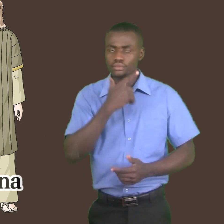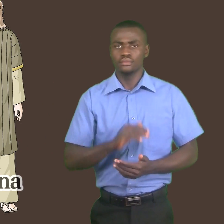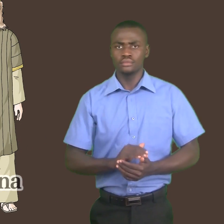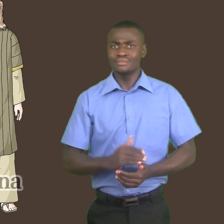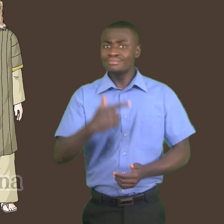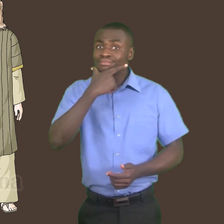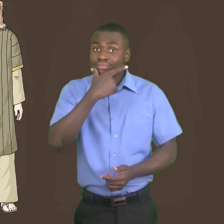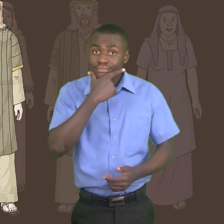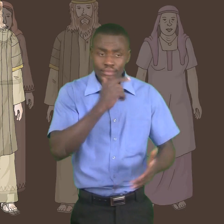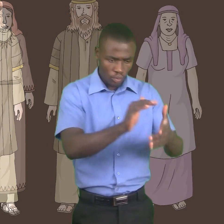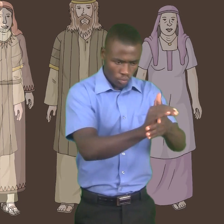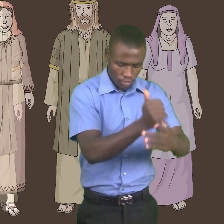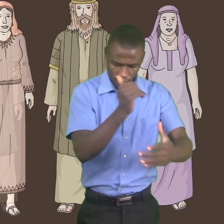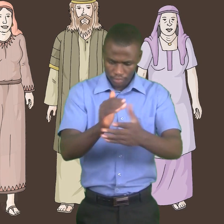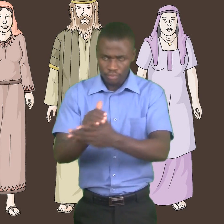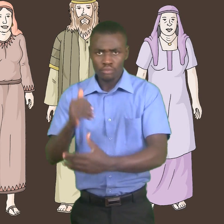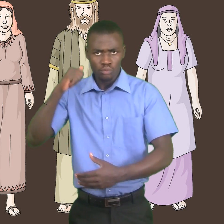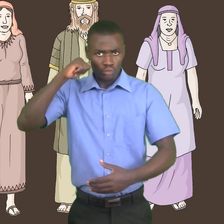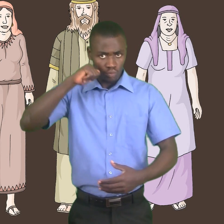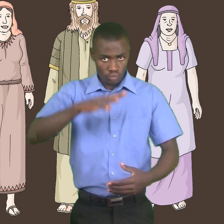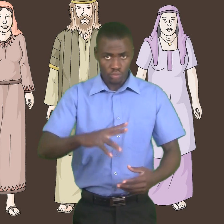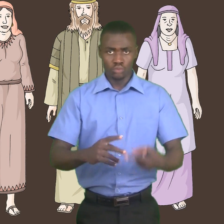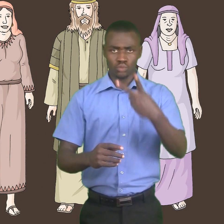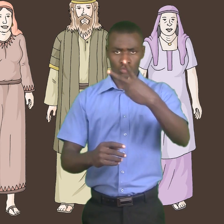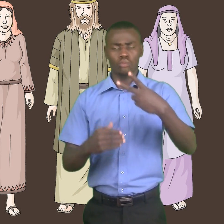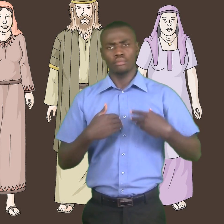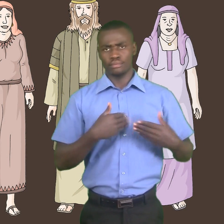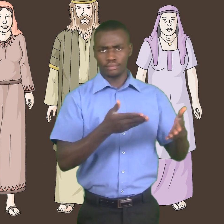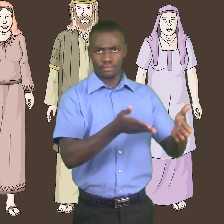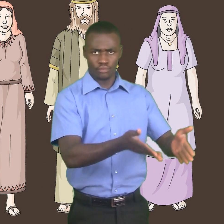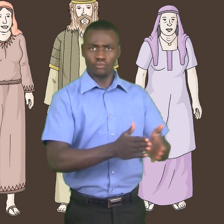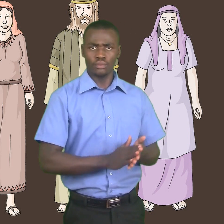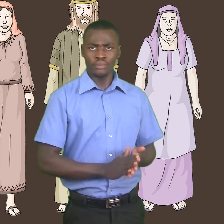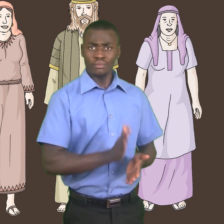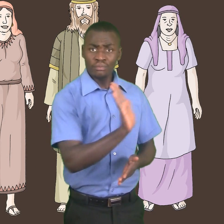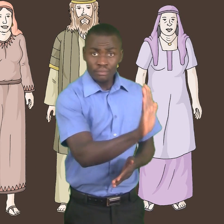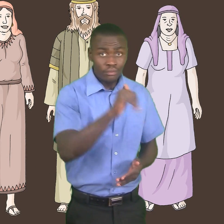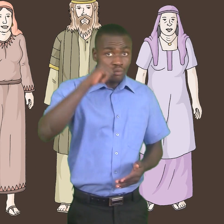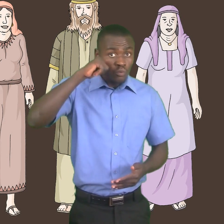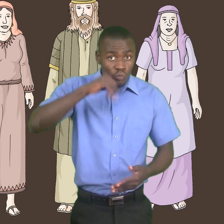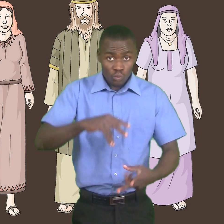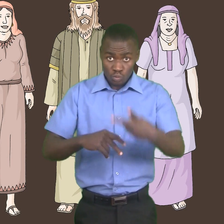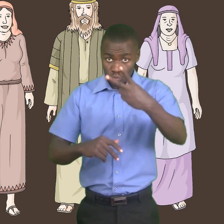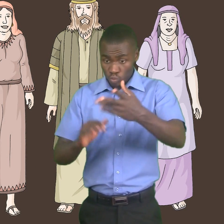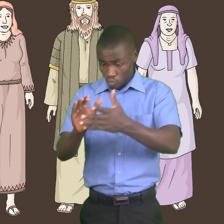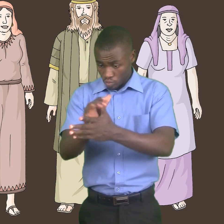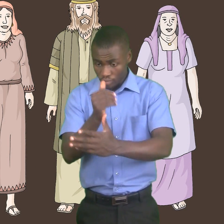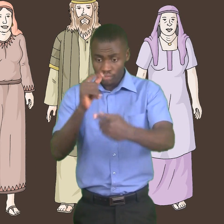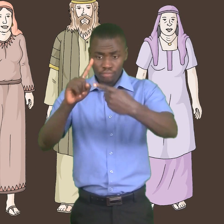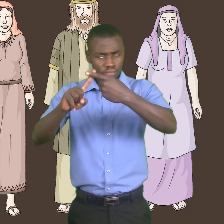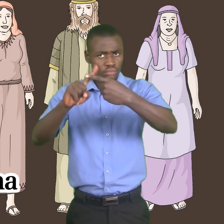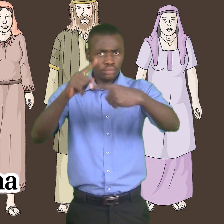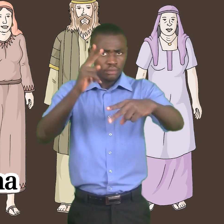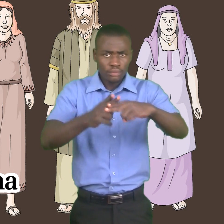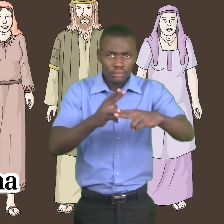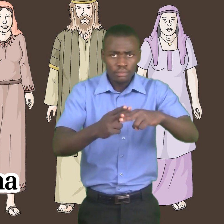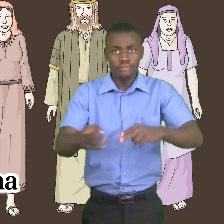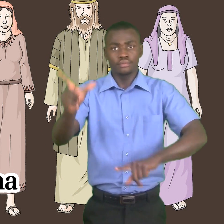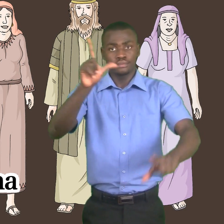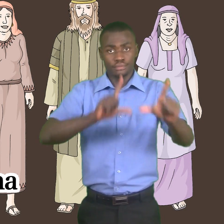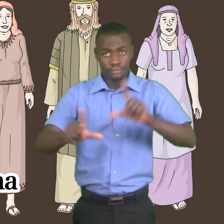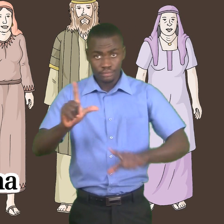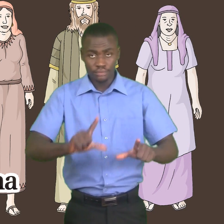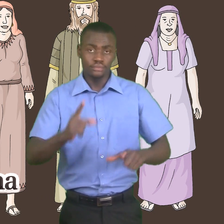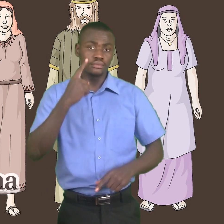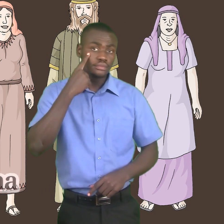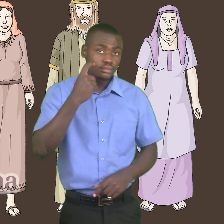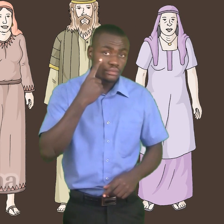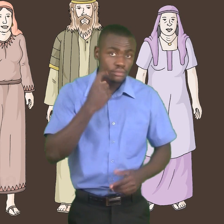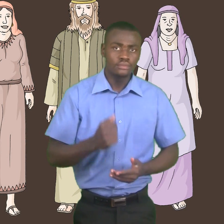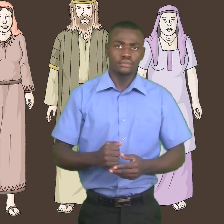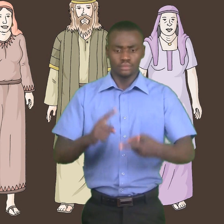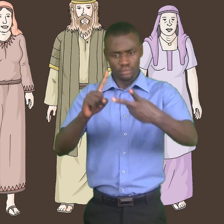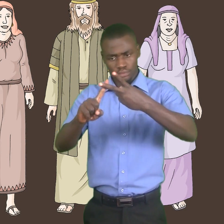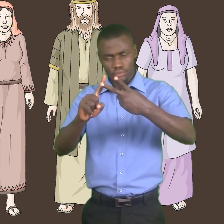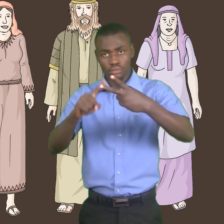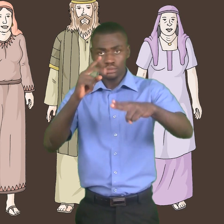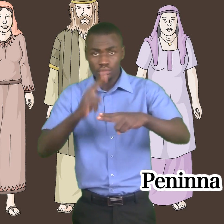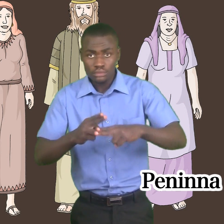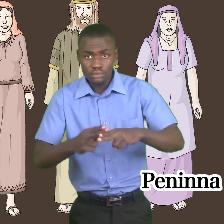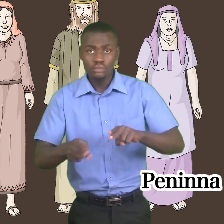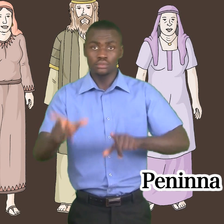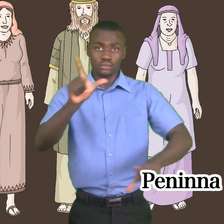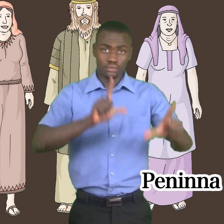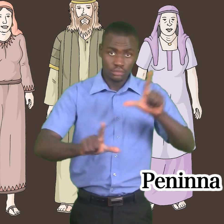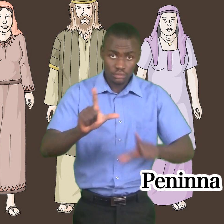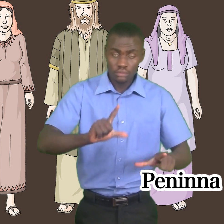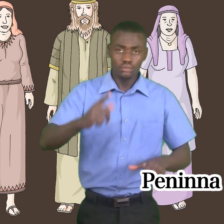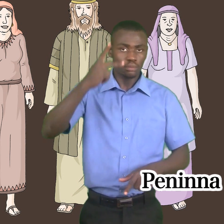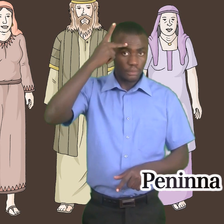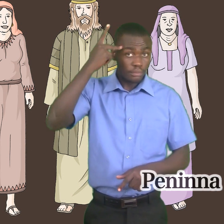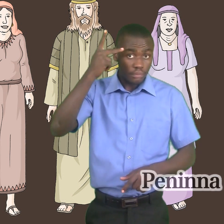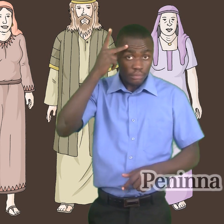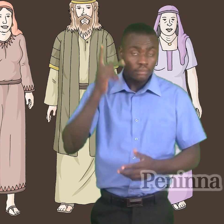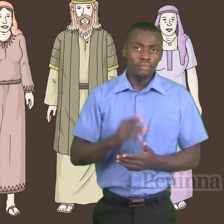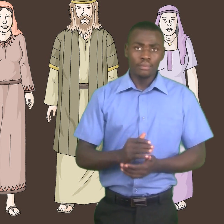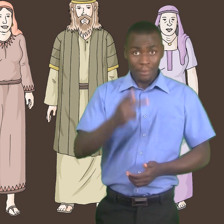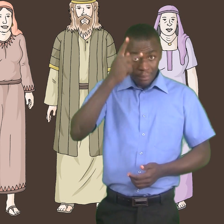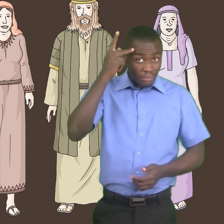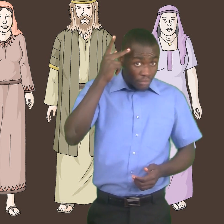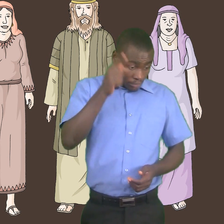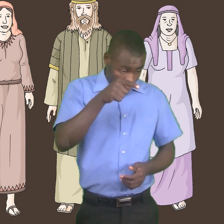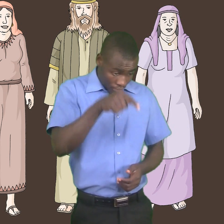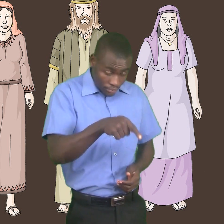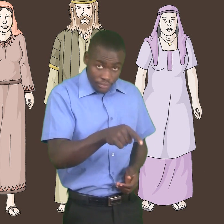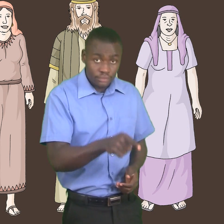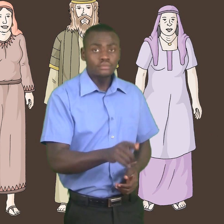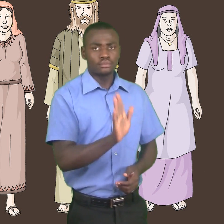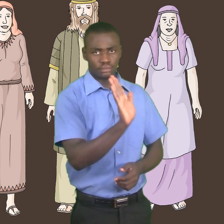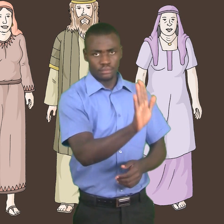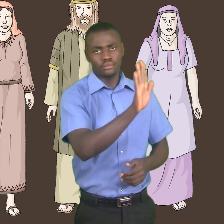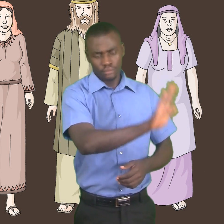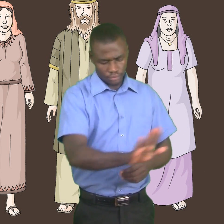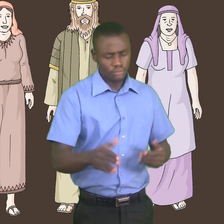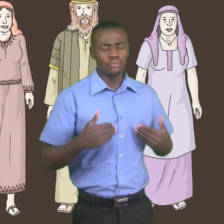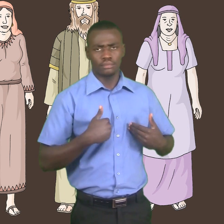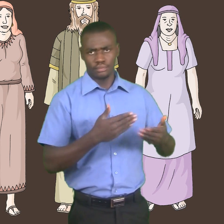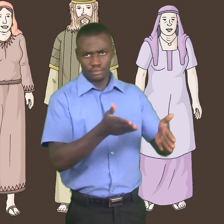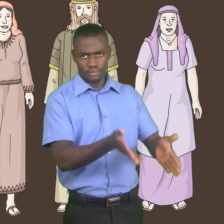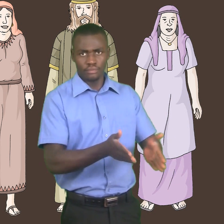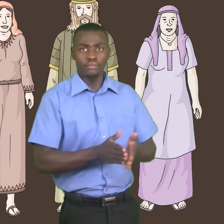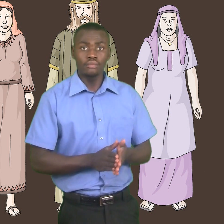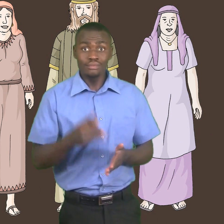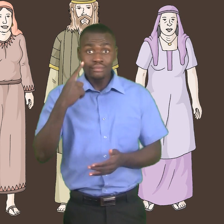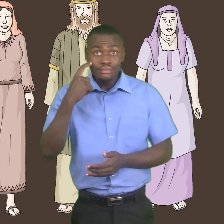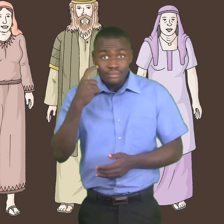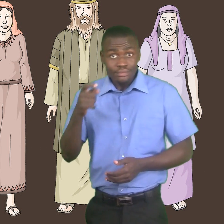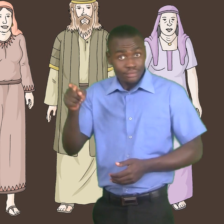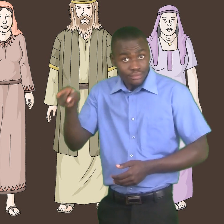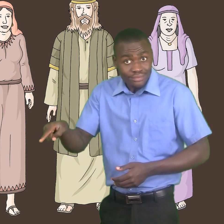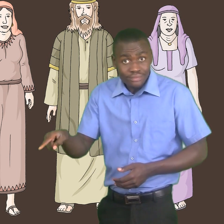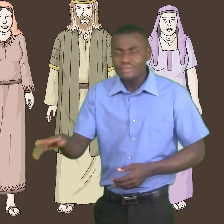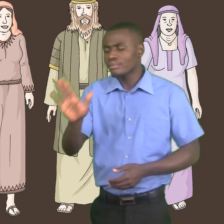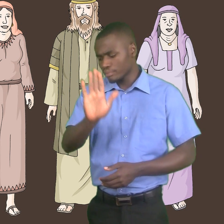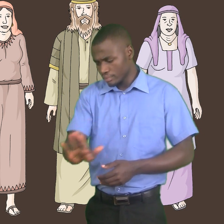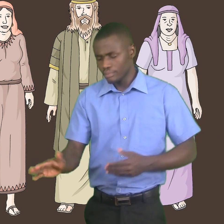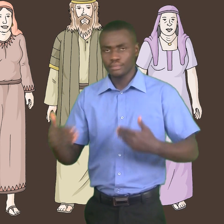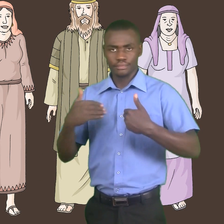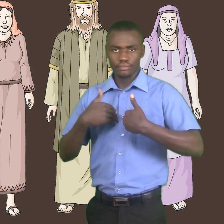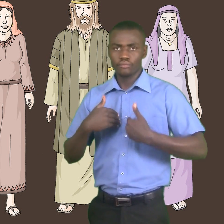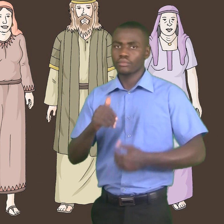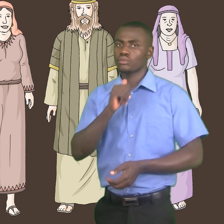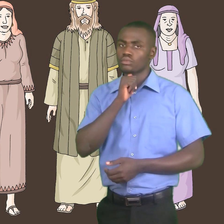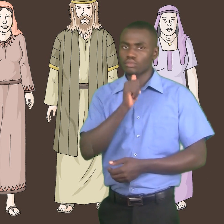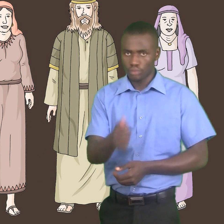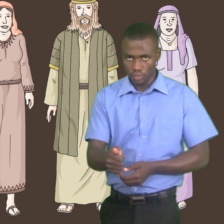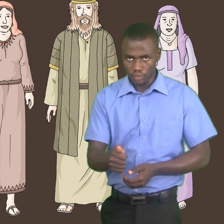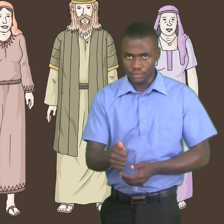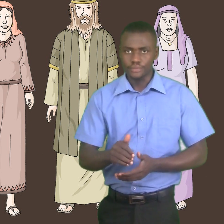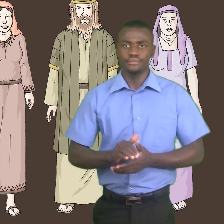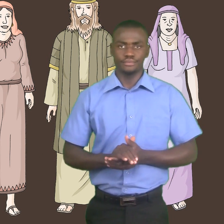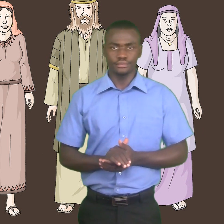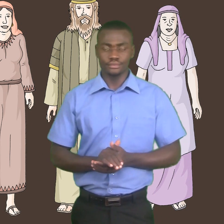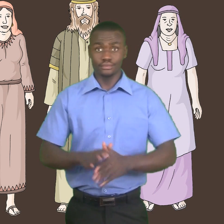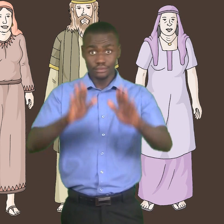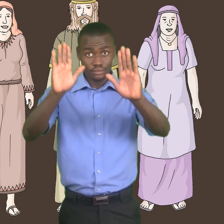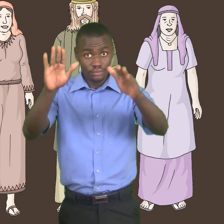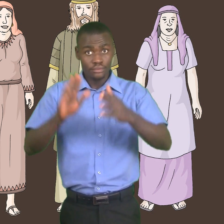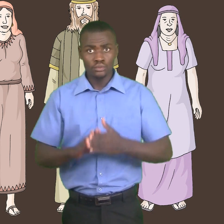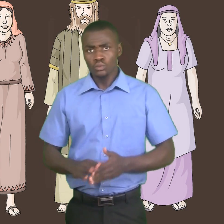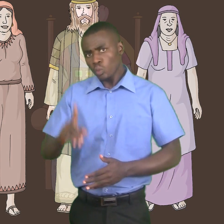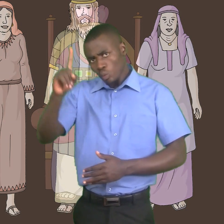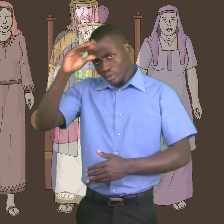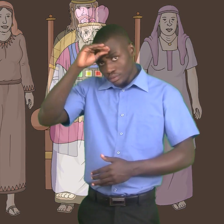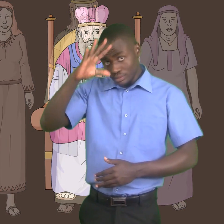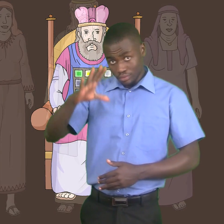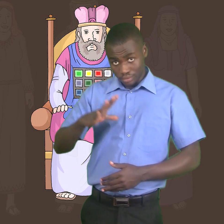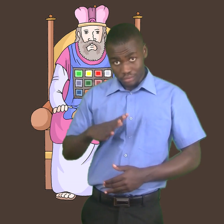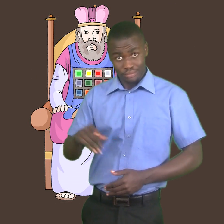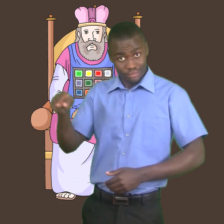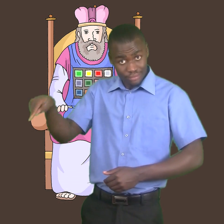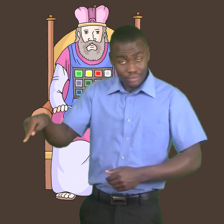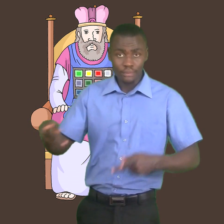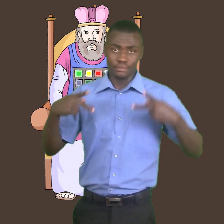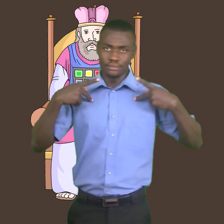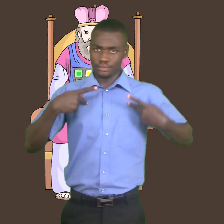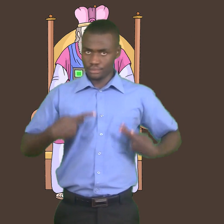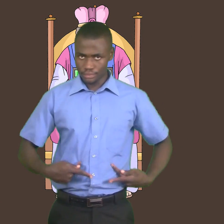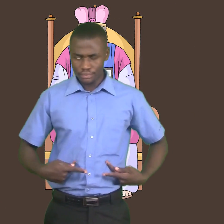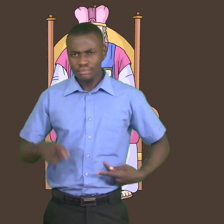He had two wives, one named Hannah and the other Peninnah. And Peninnah had children, but Hannah had none.